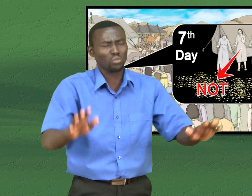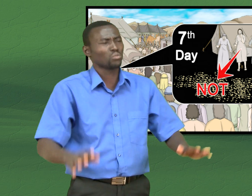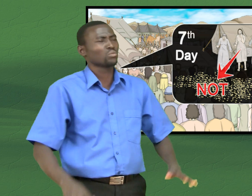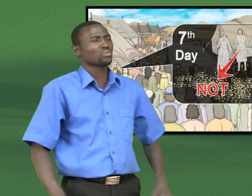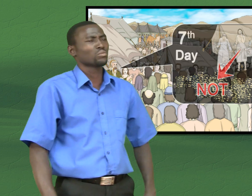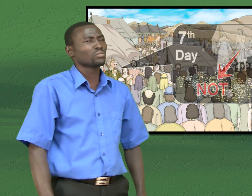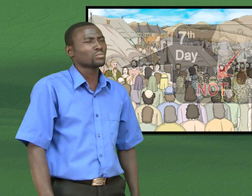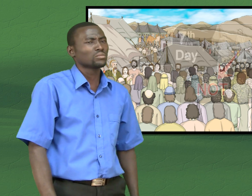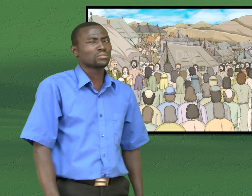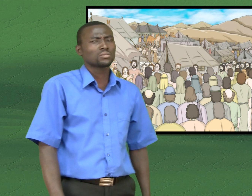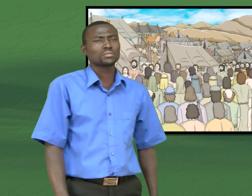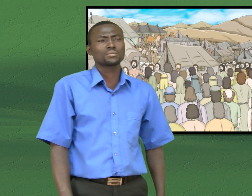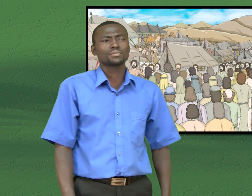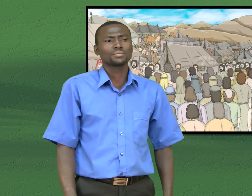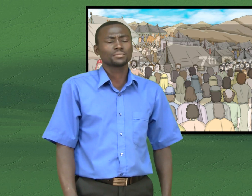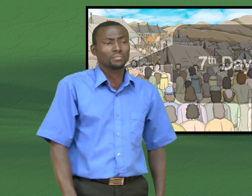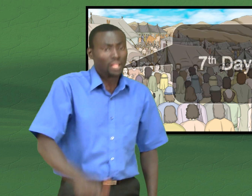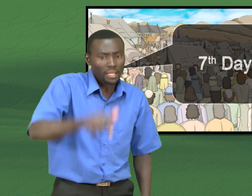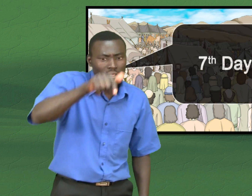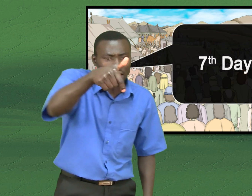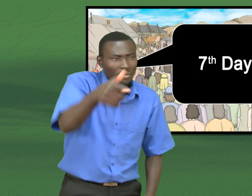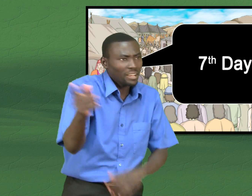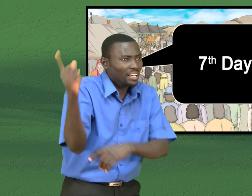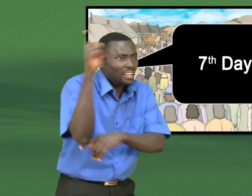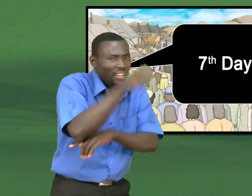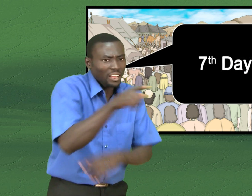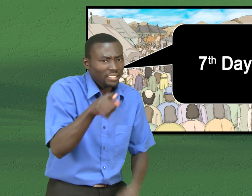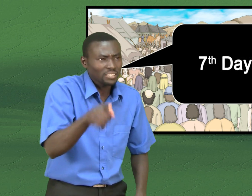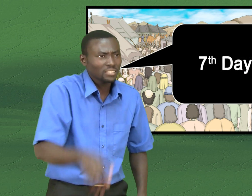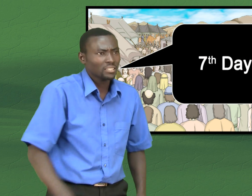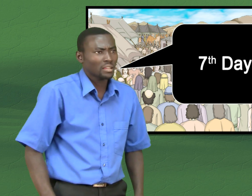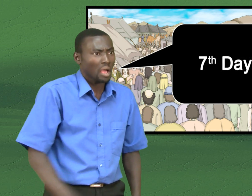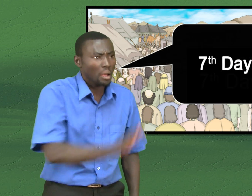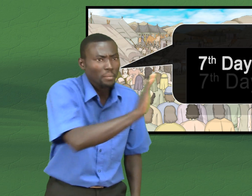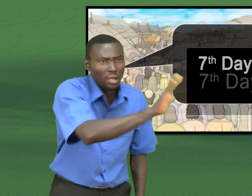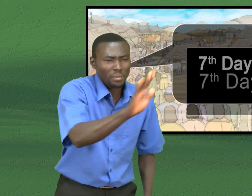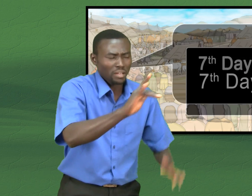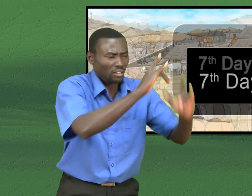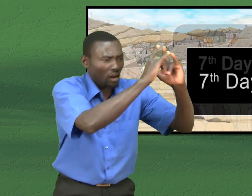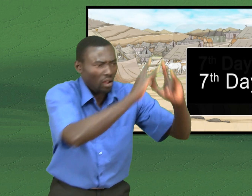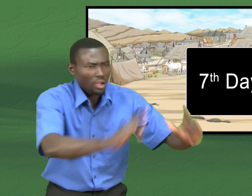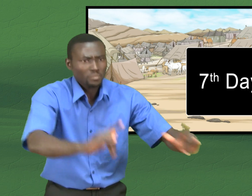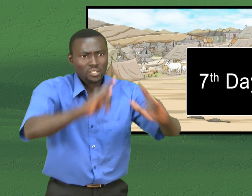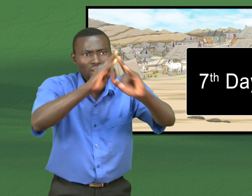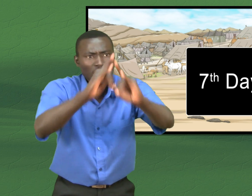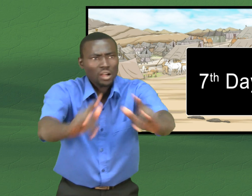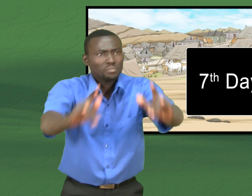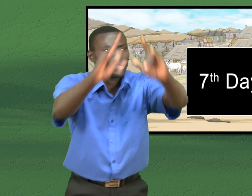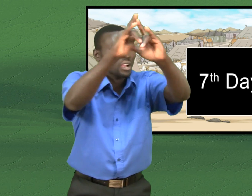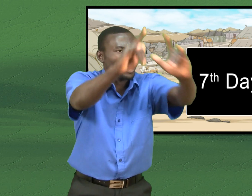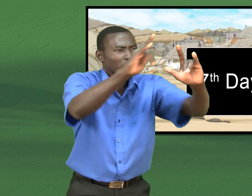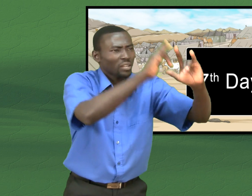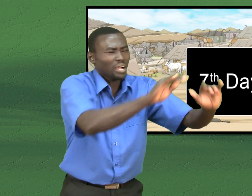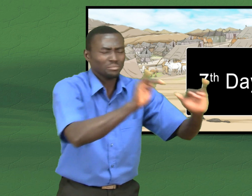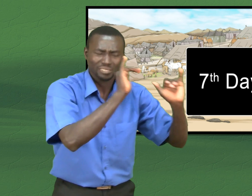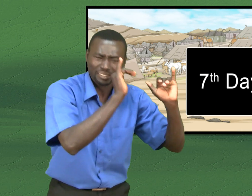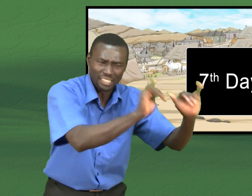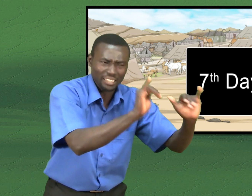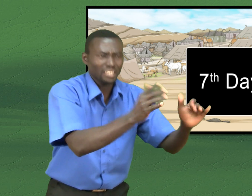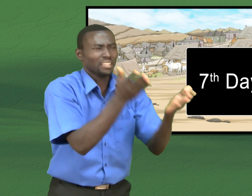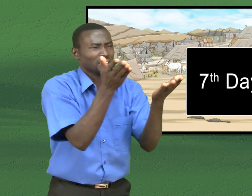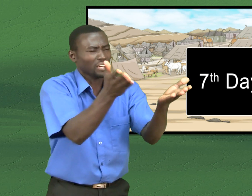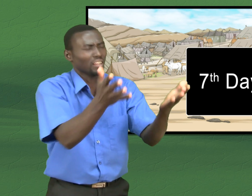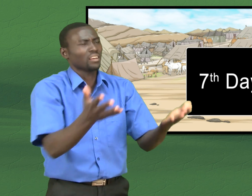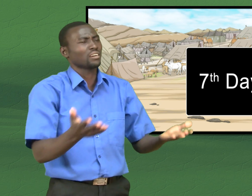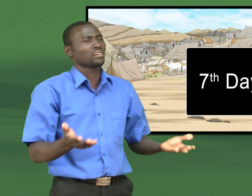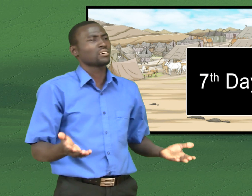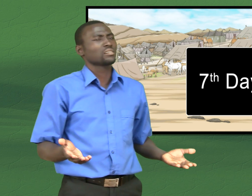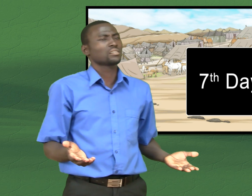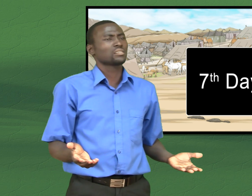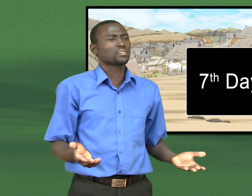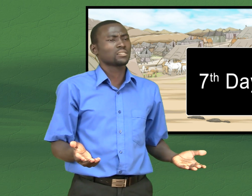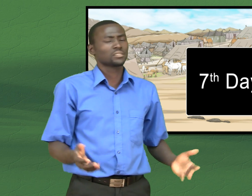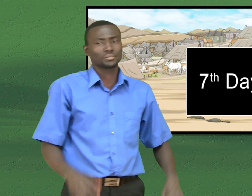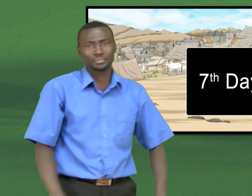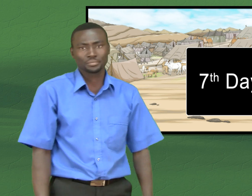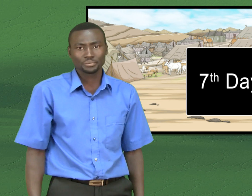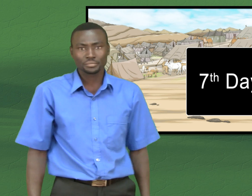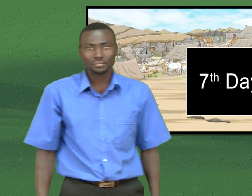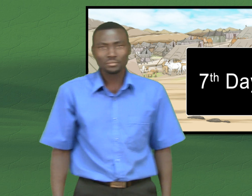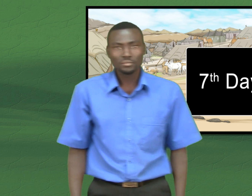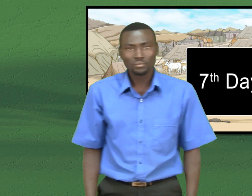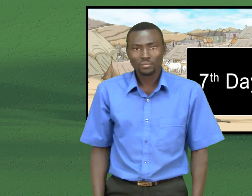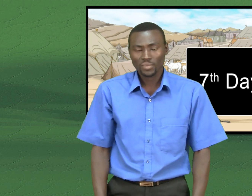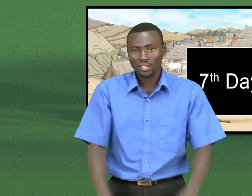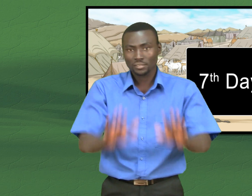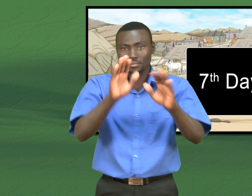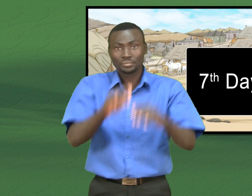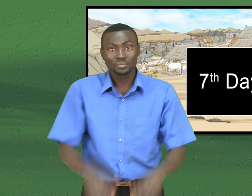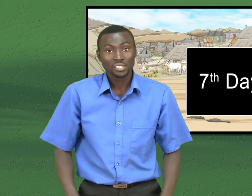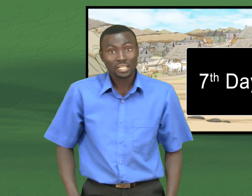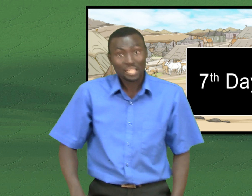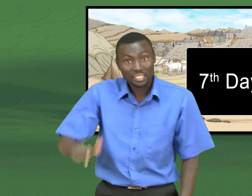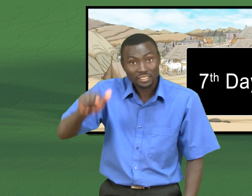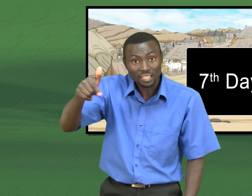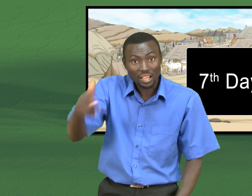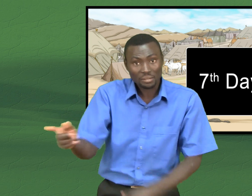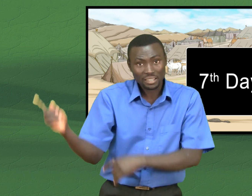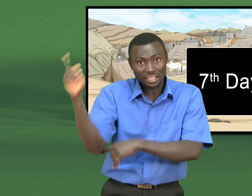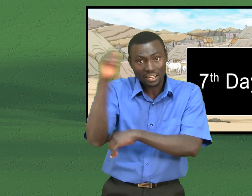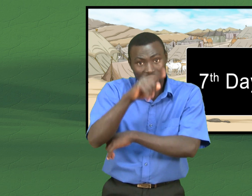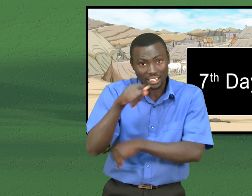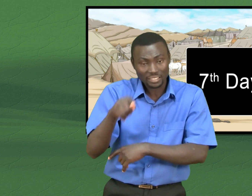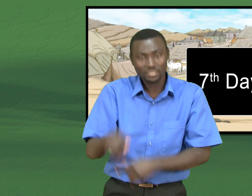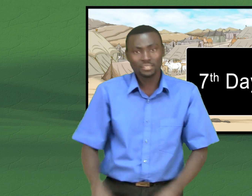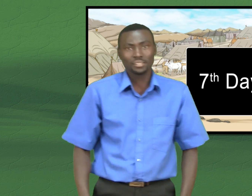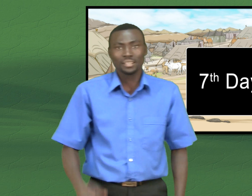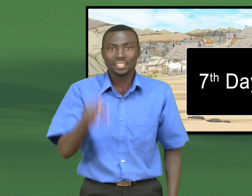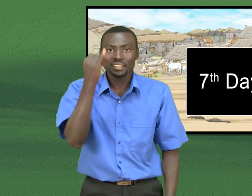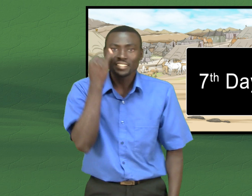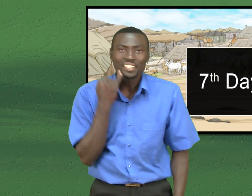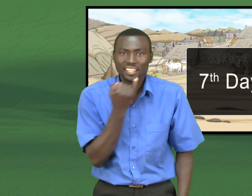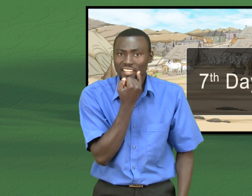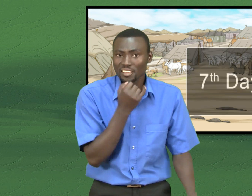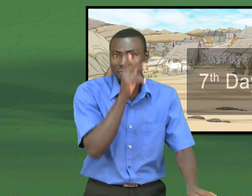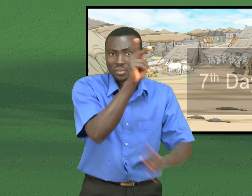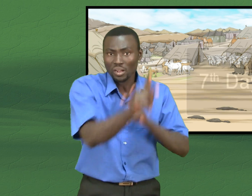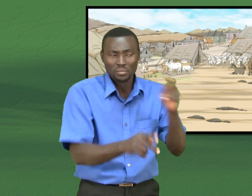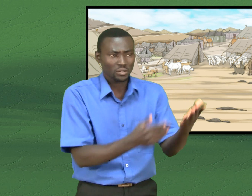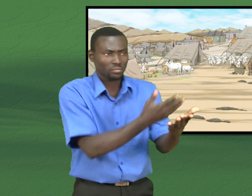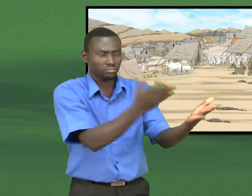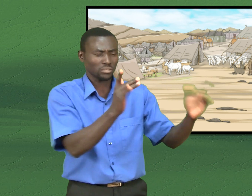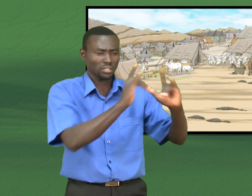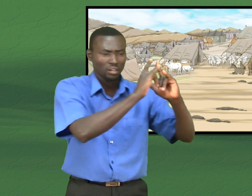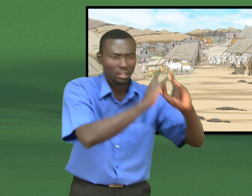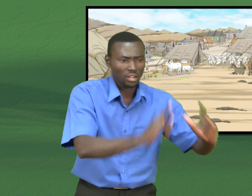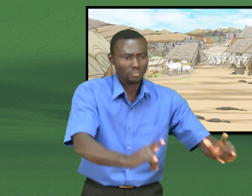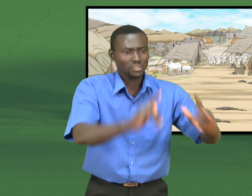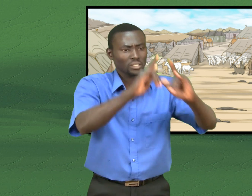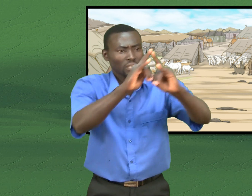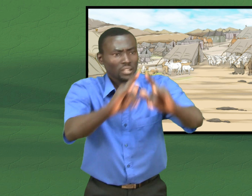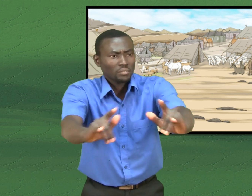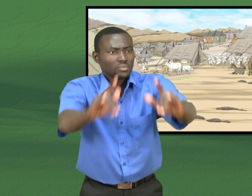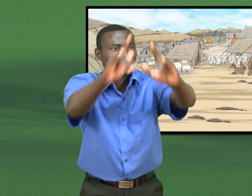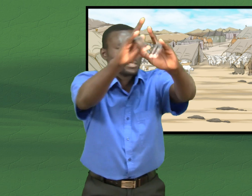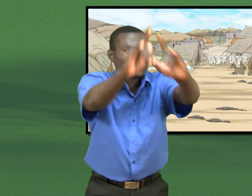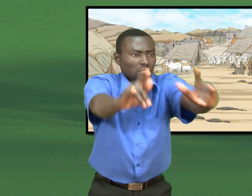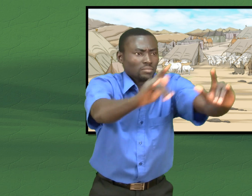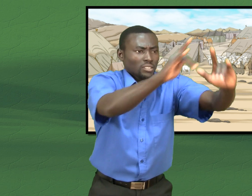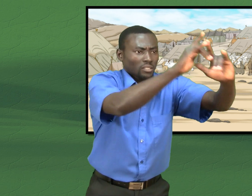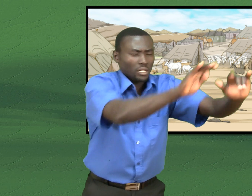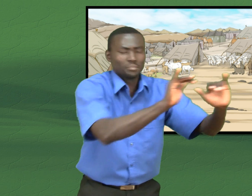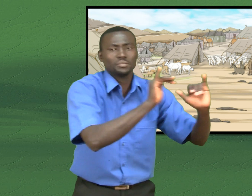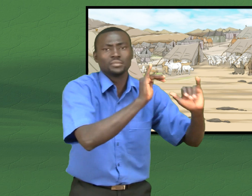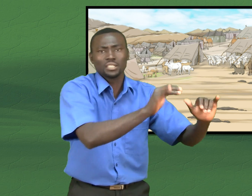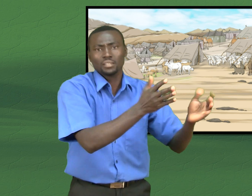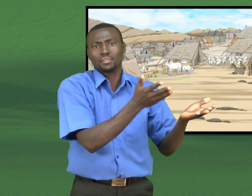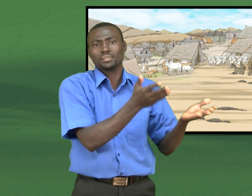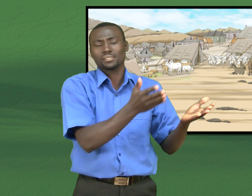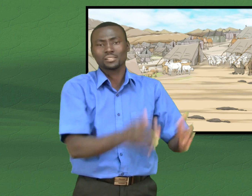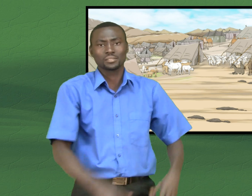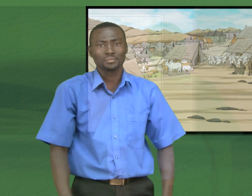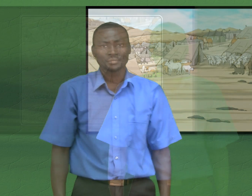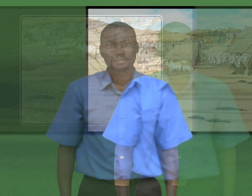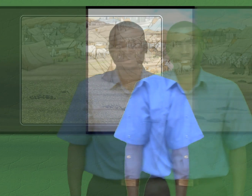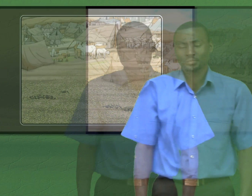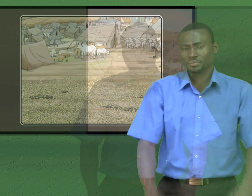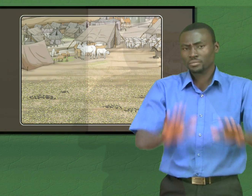On the seventh day, everyone must stay where he is; no one may leave his place.”